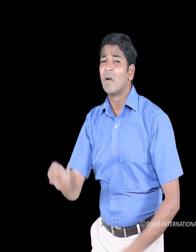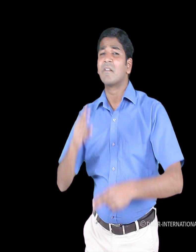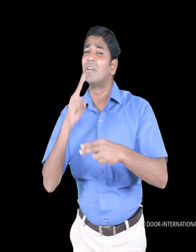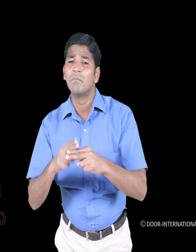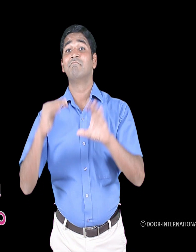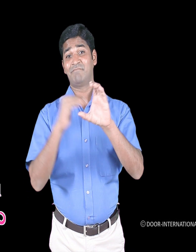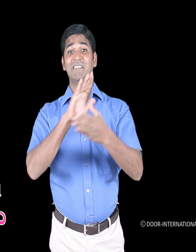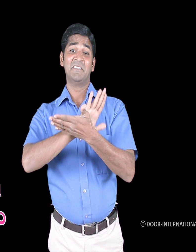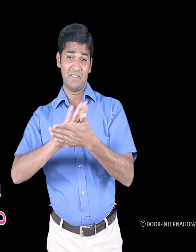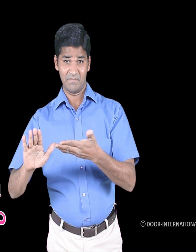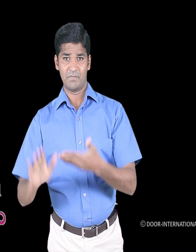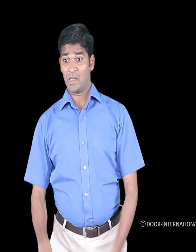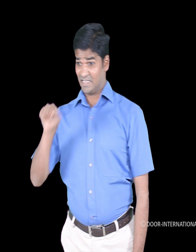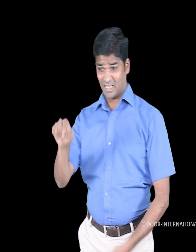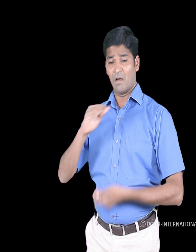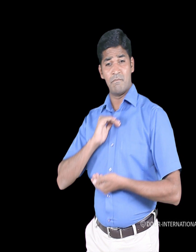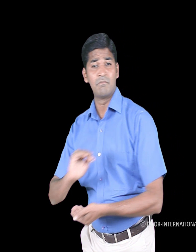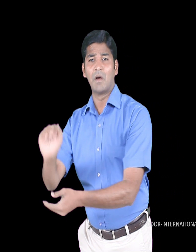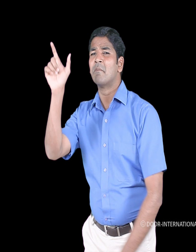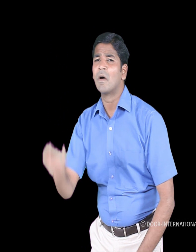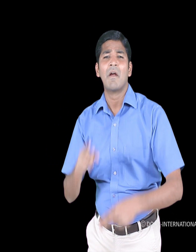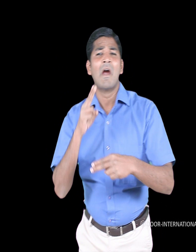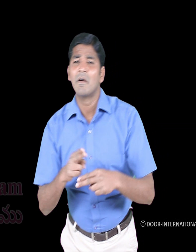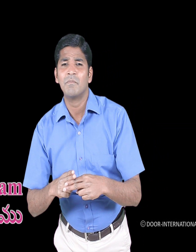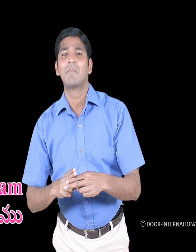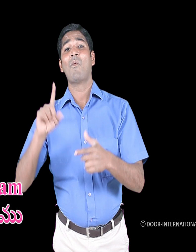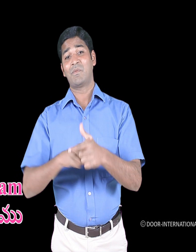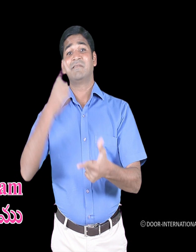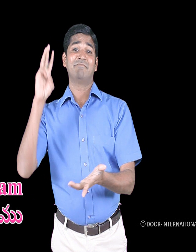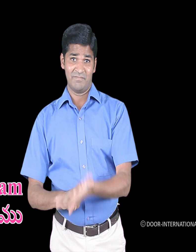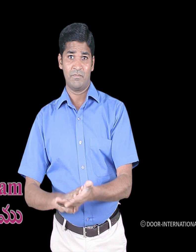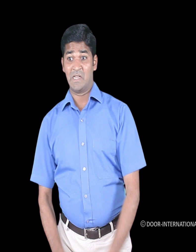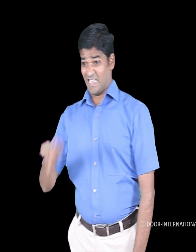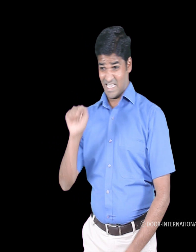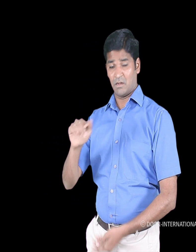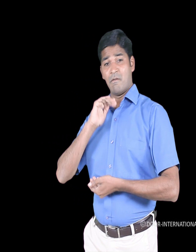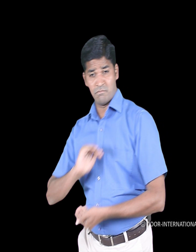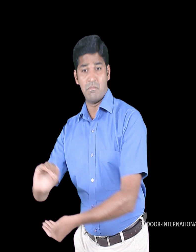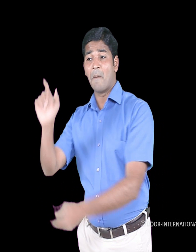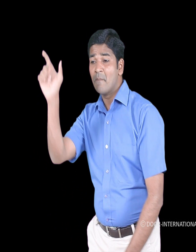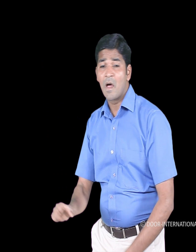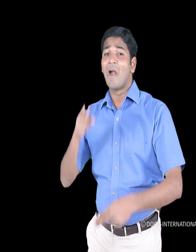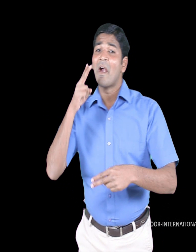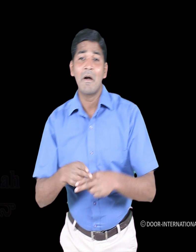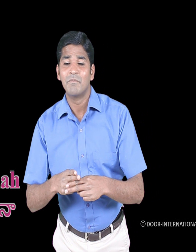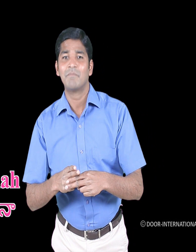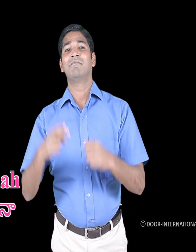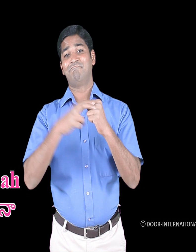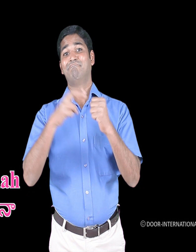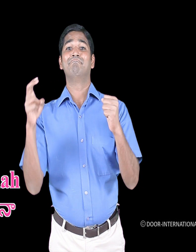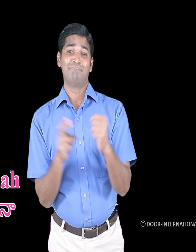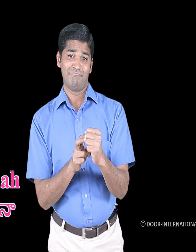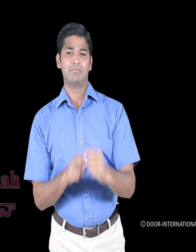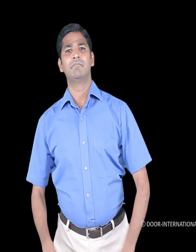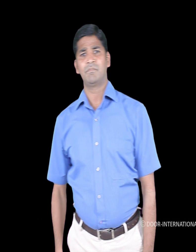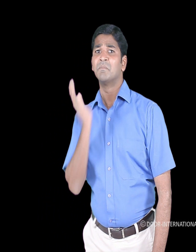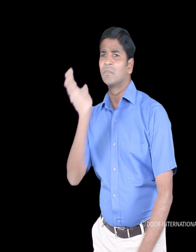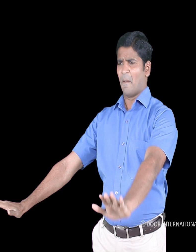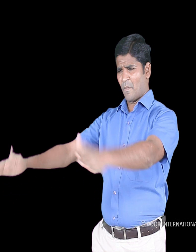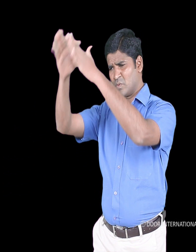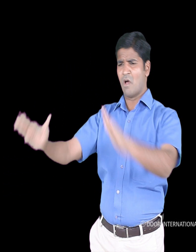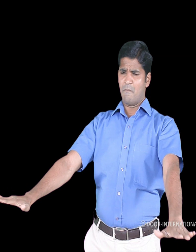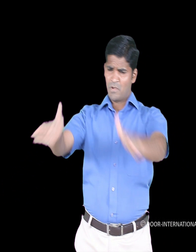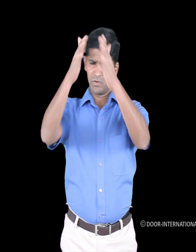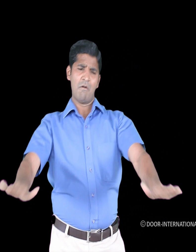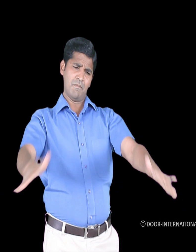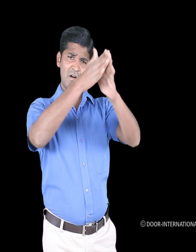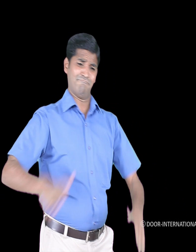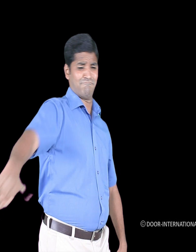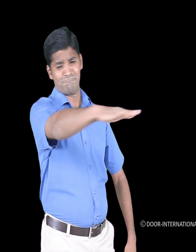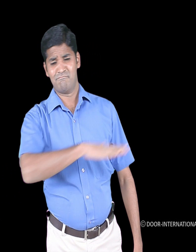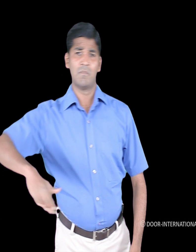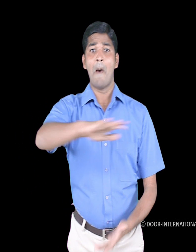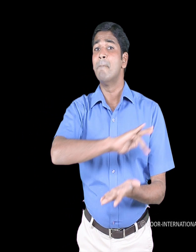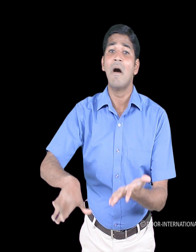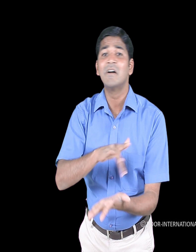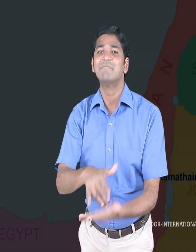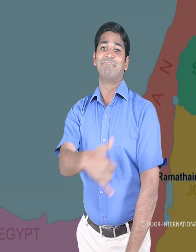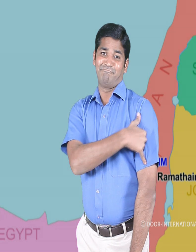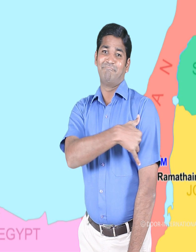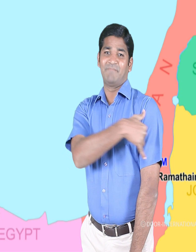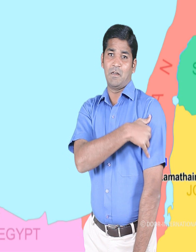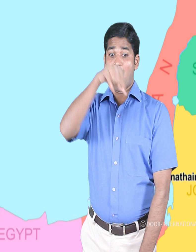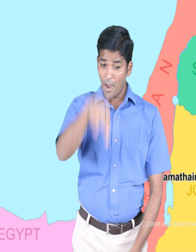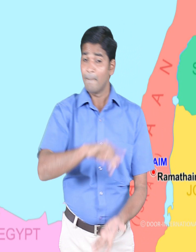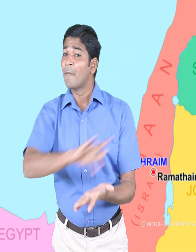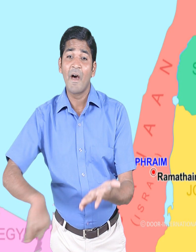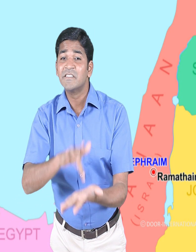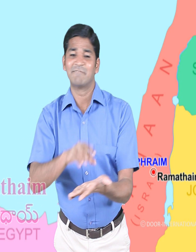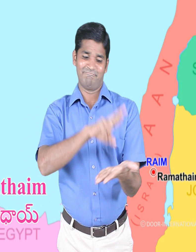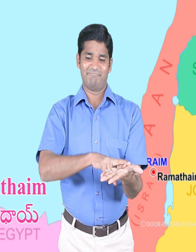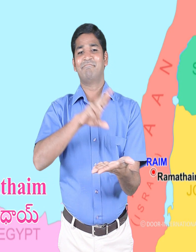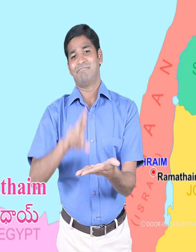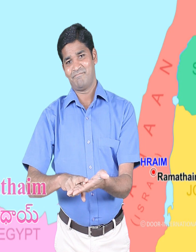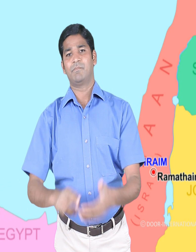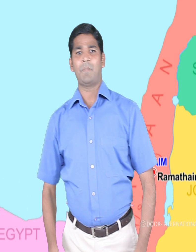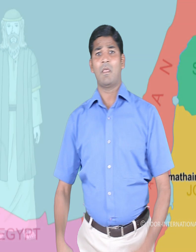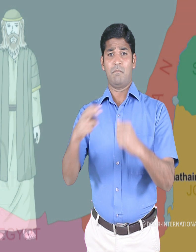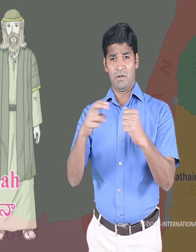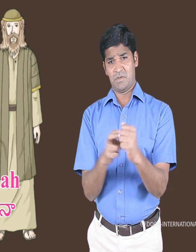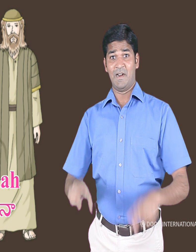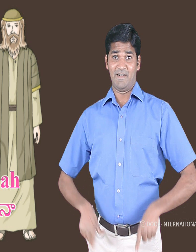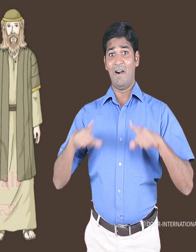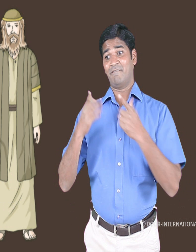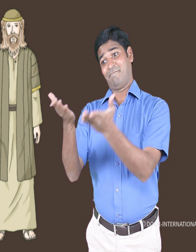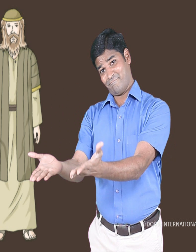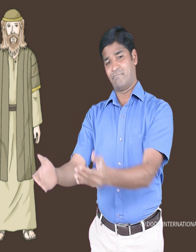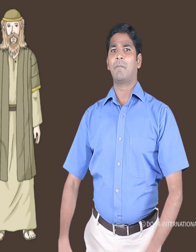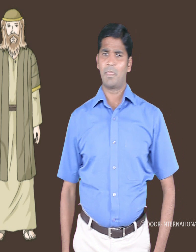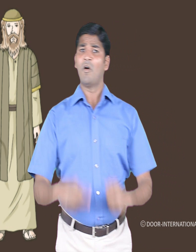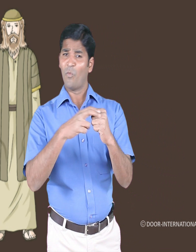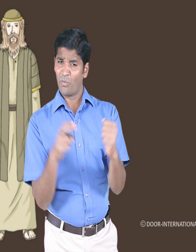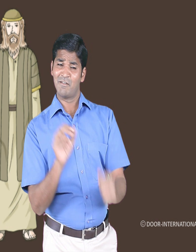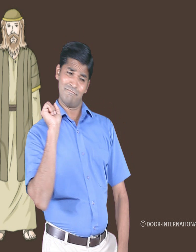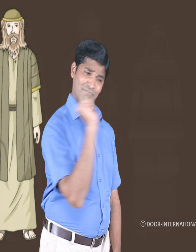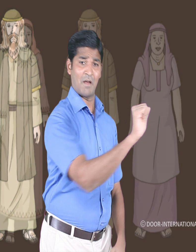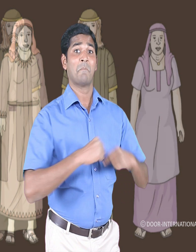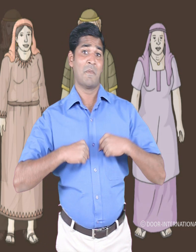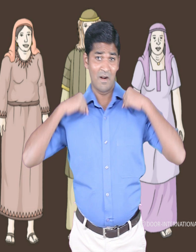He was the son of Jeroham, the son of Elihu, the son of Tohu, the son of Zuph, an Ephraimite.